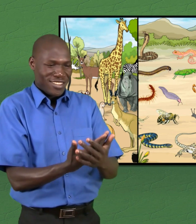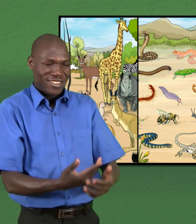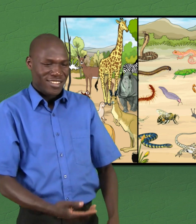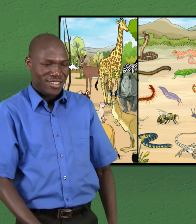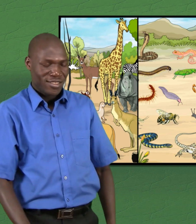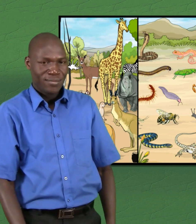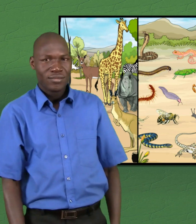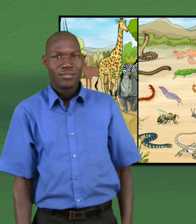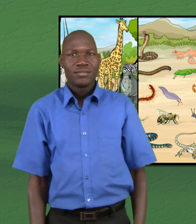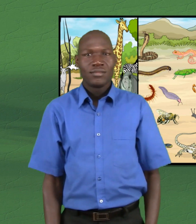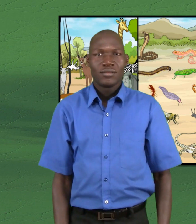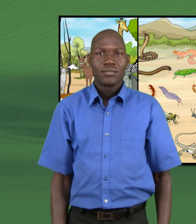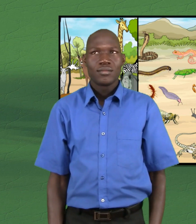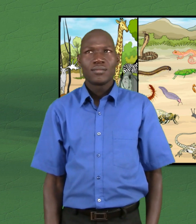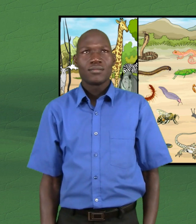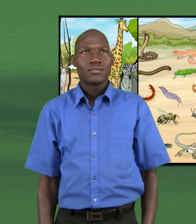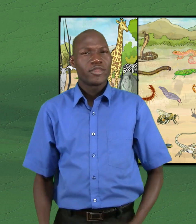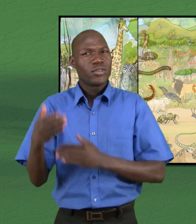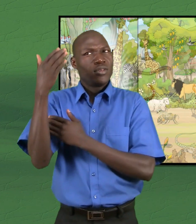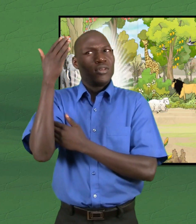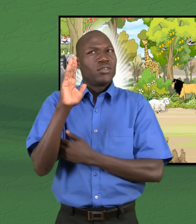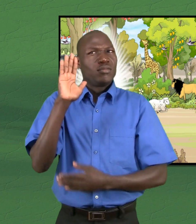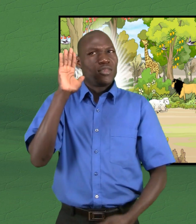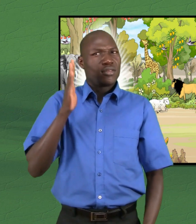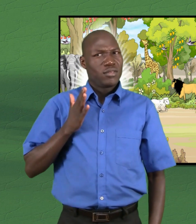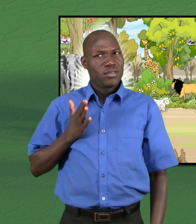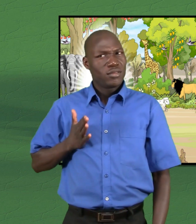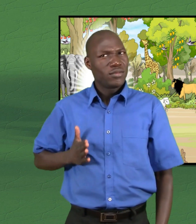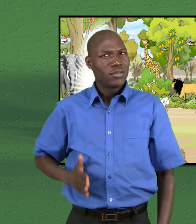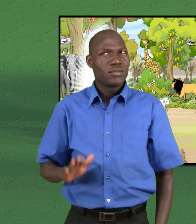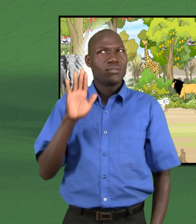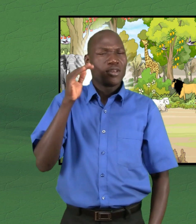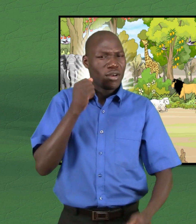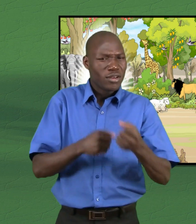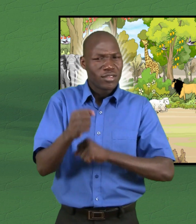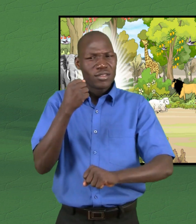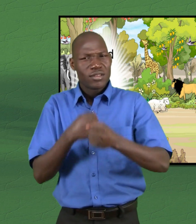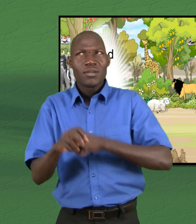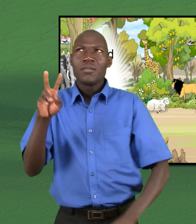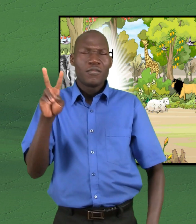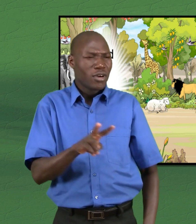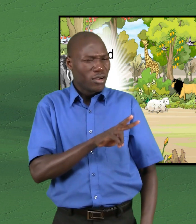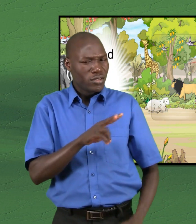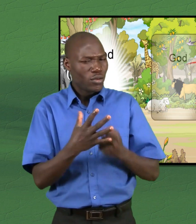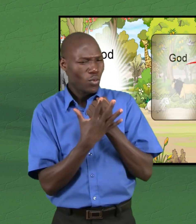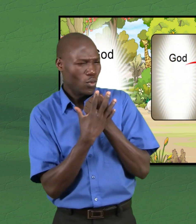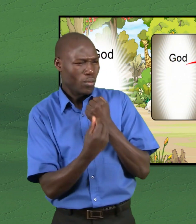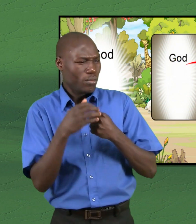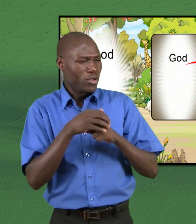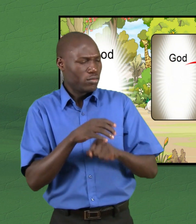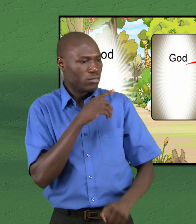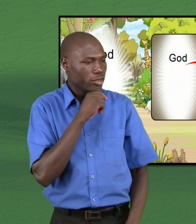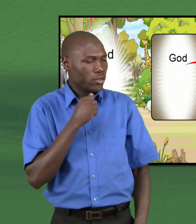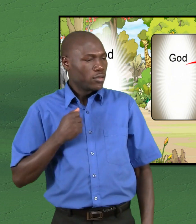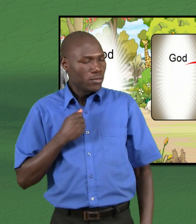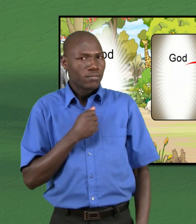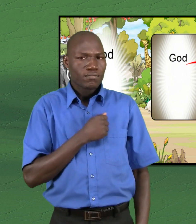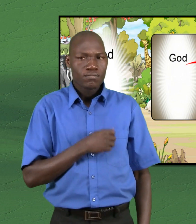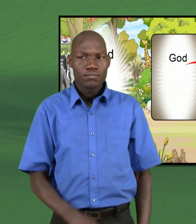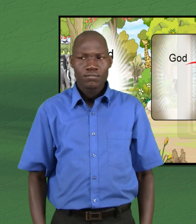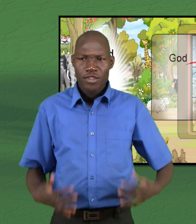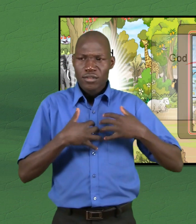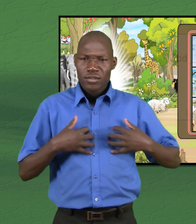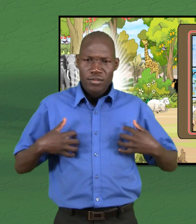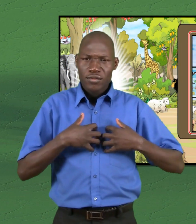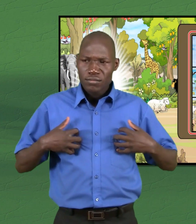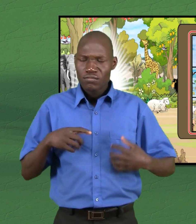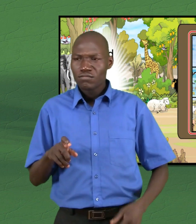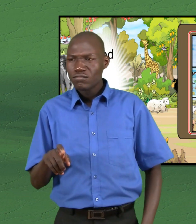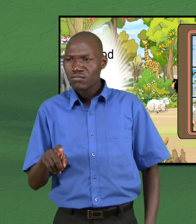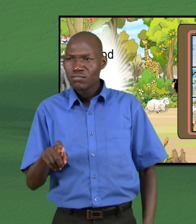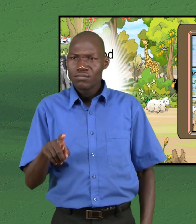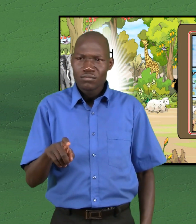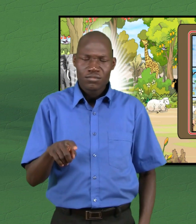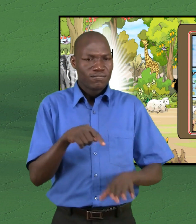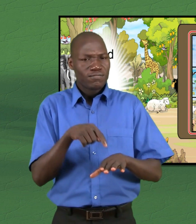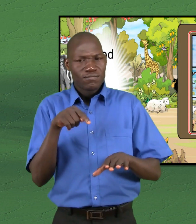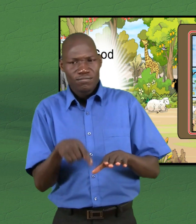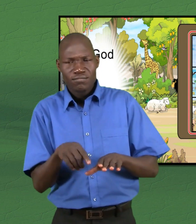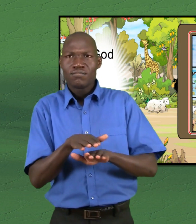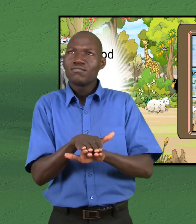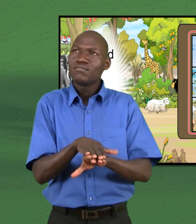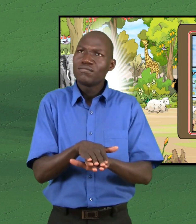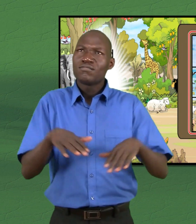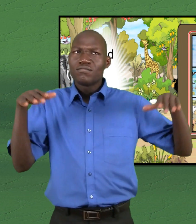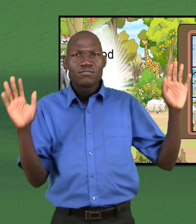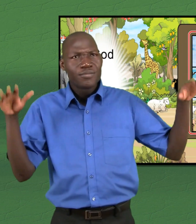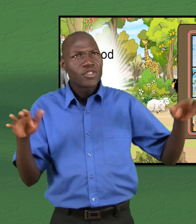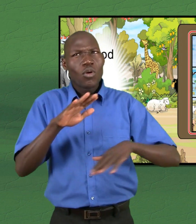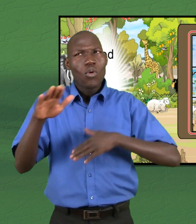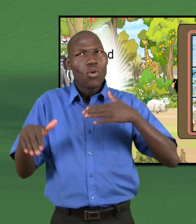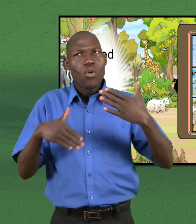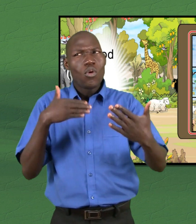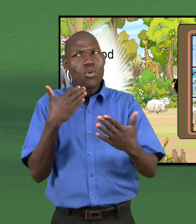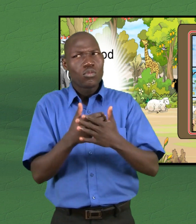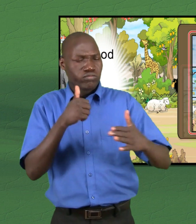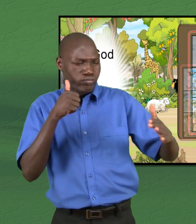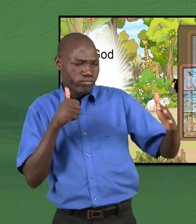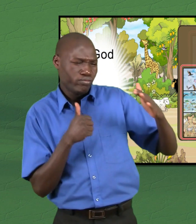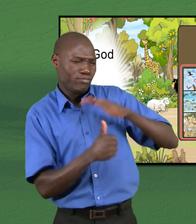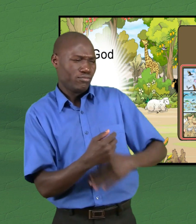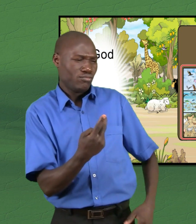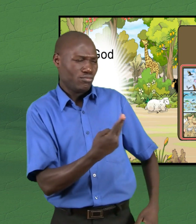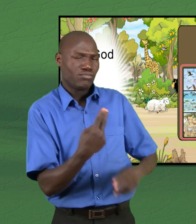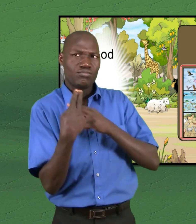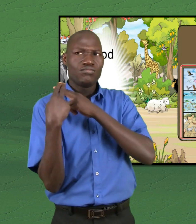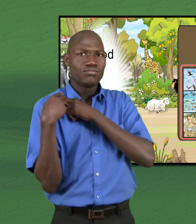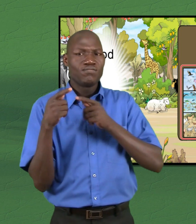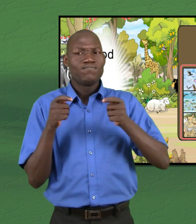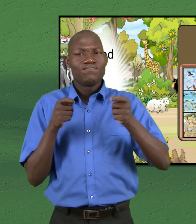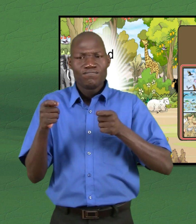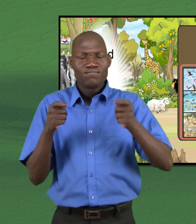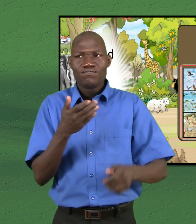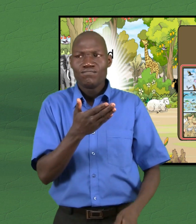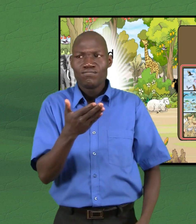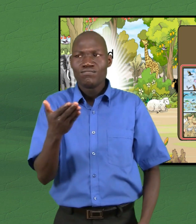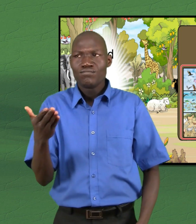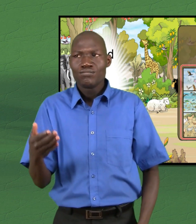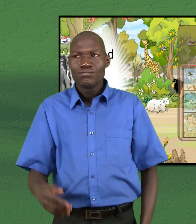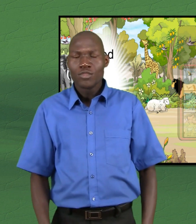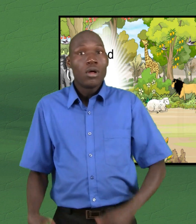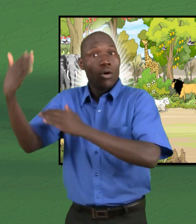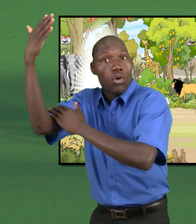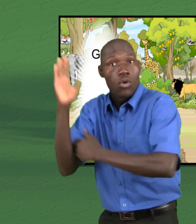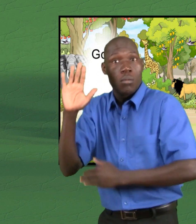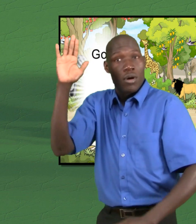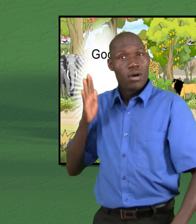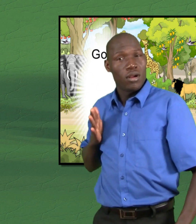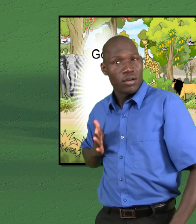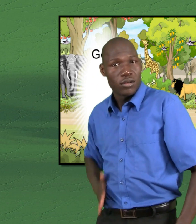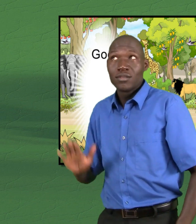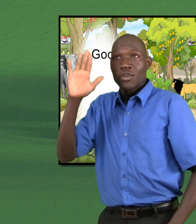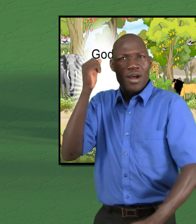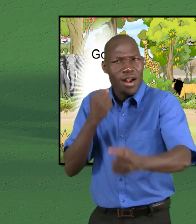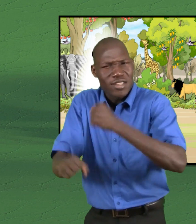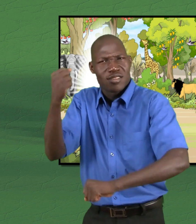Then God said, “Let Us make man in Our image, after Our likeness, to rule over the fish of the sea and the birds of the air, over the livestock, and over all the earth itself and every creature that crawls upon it.”